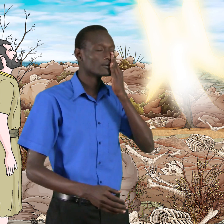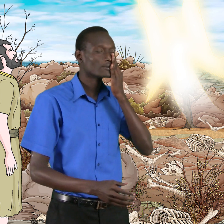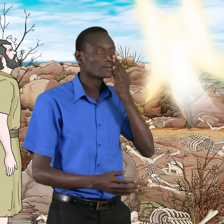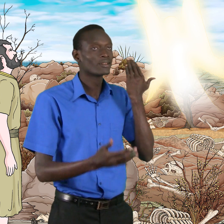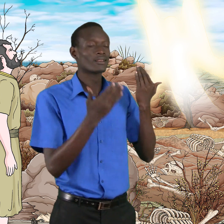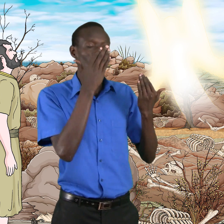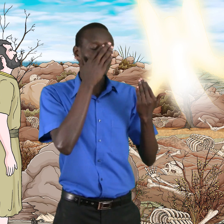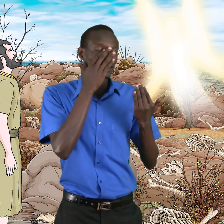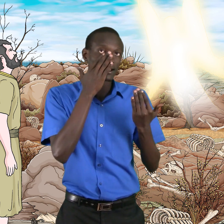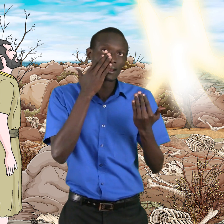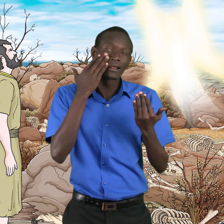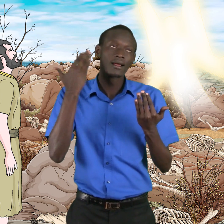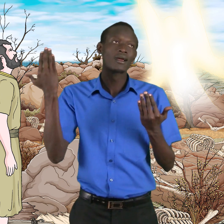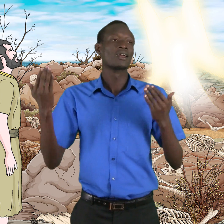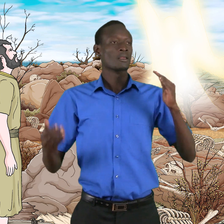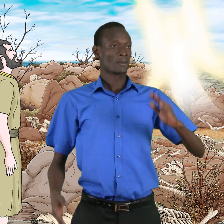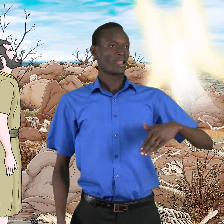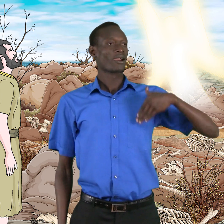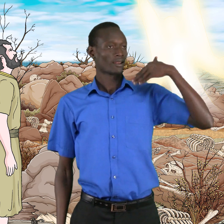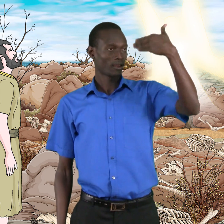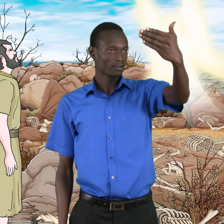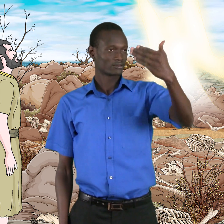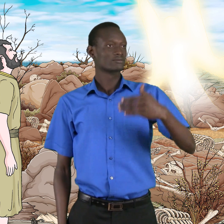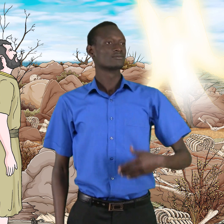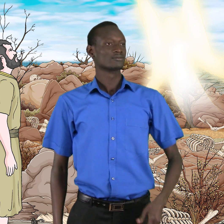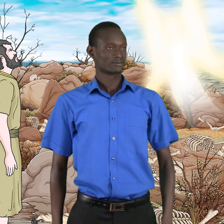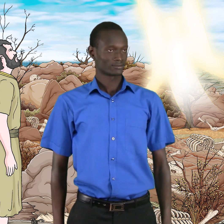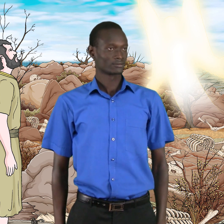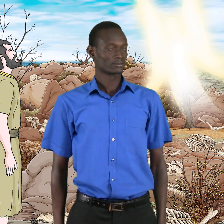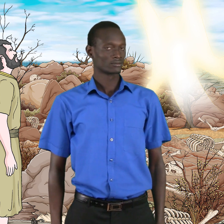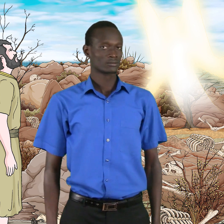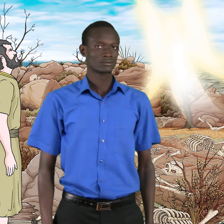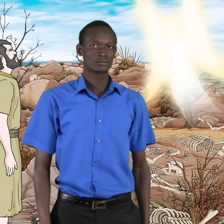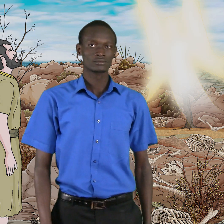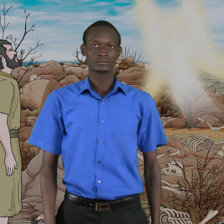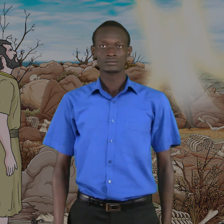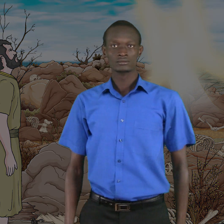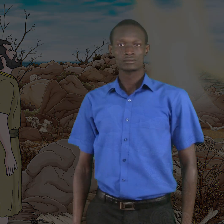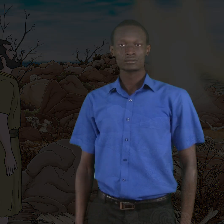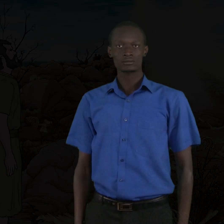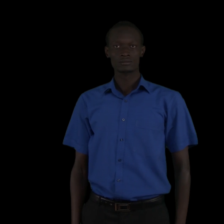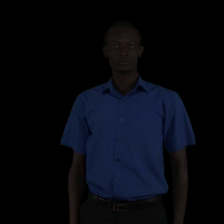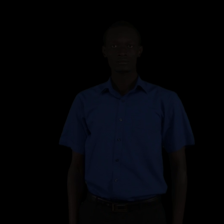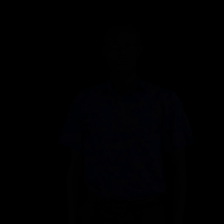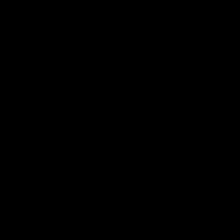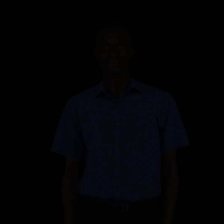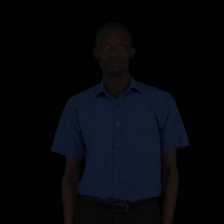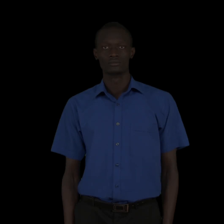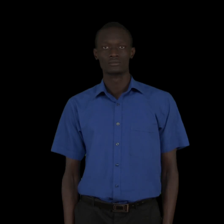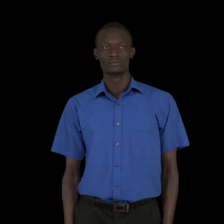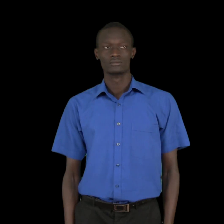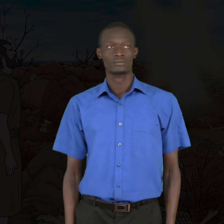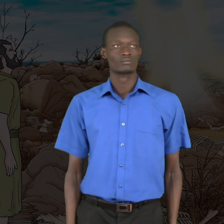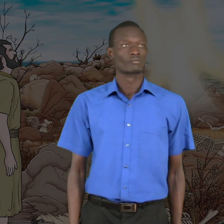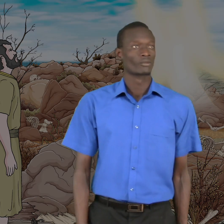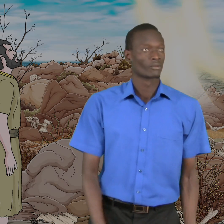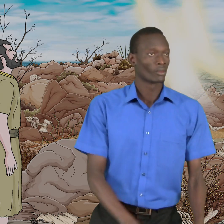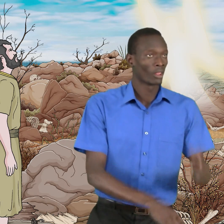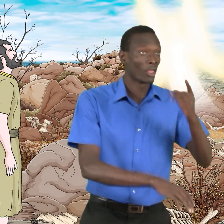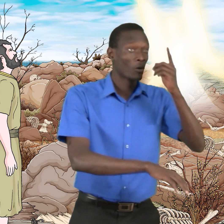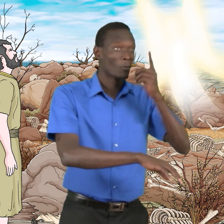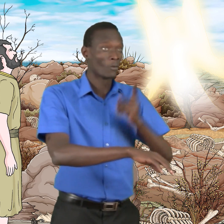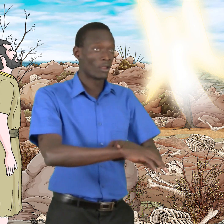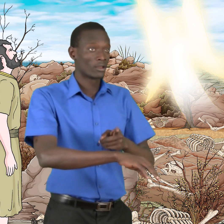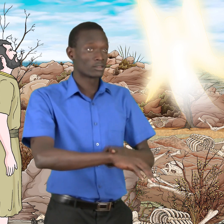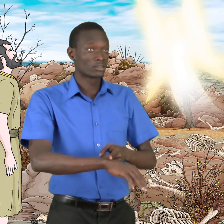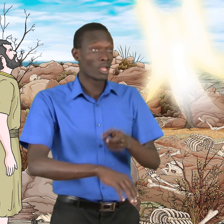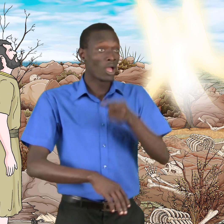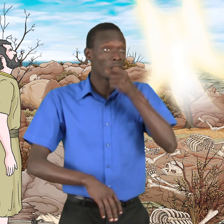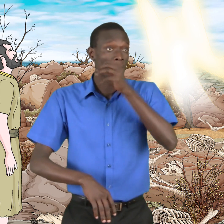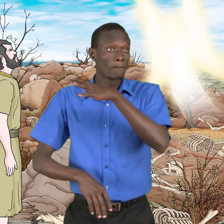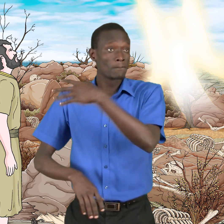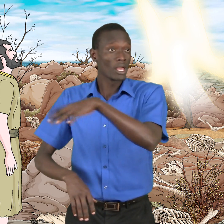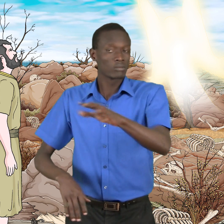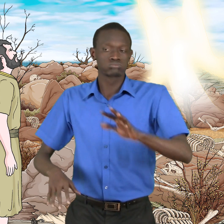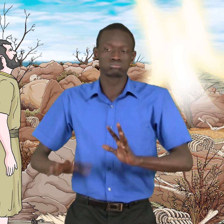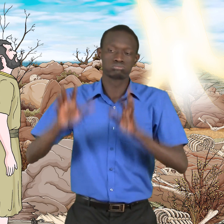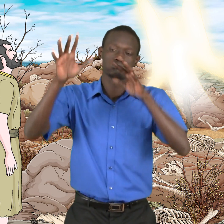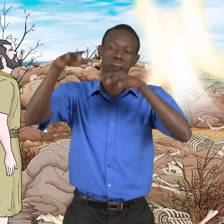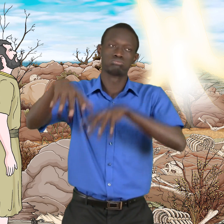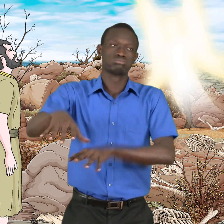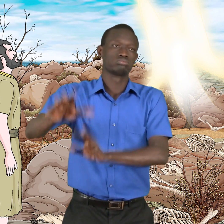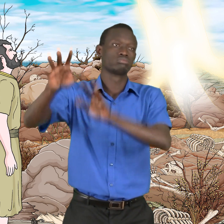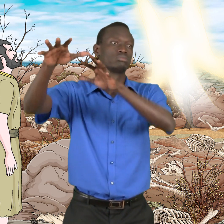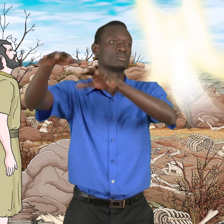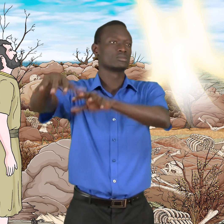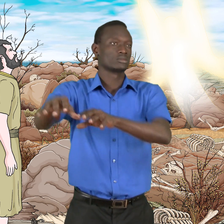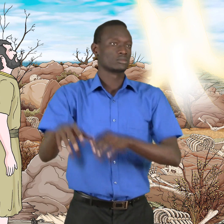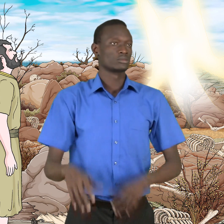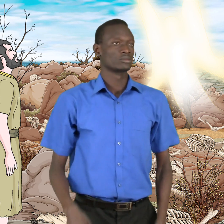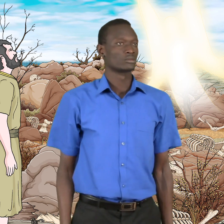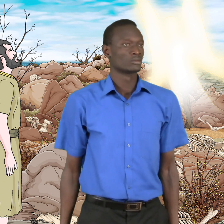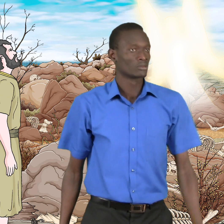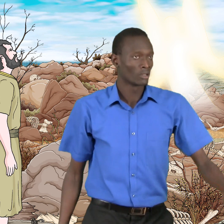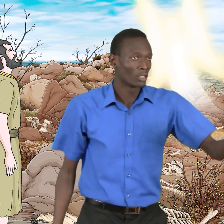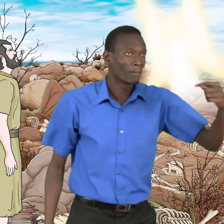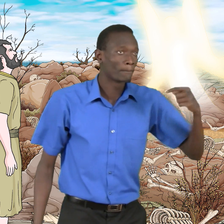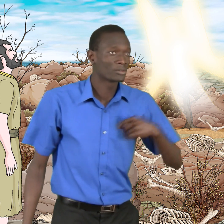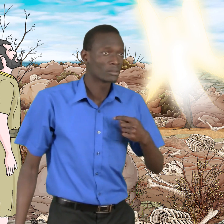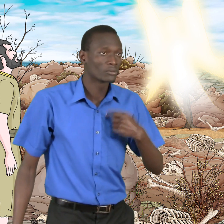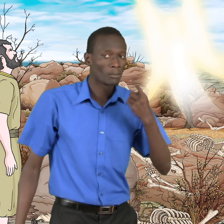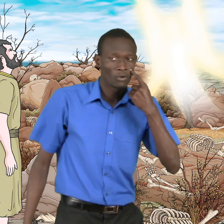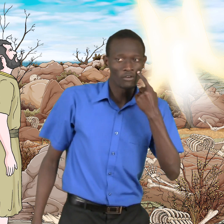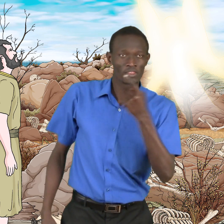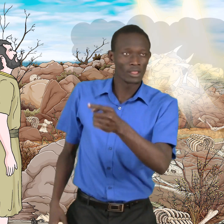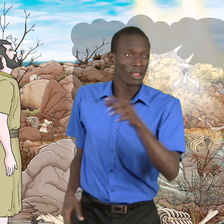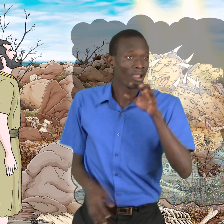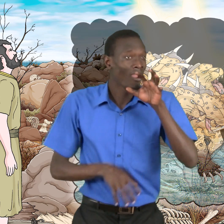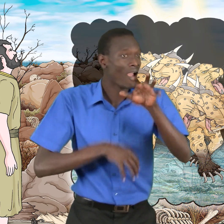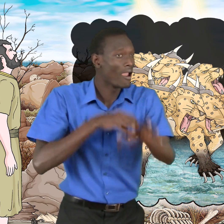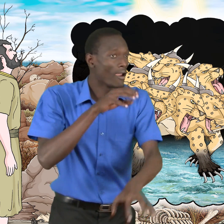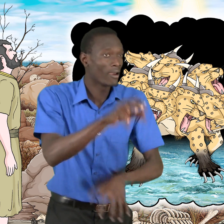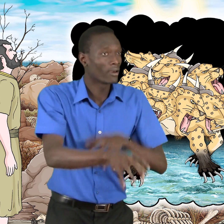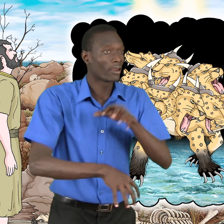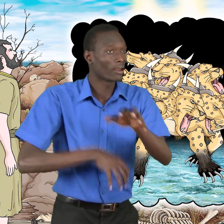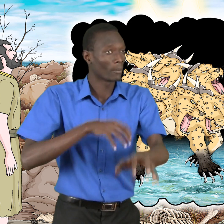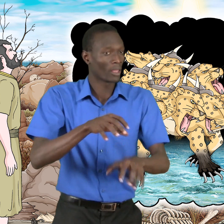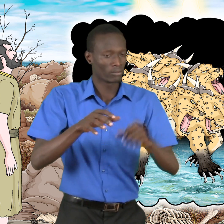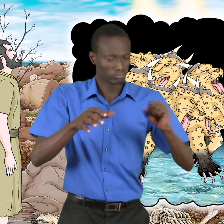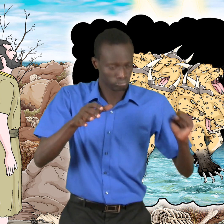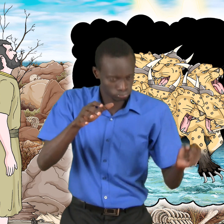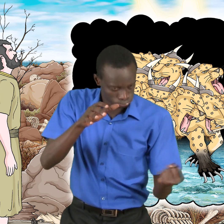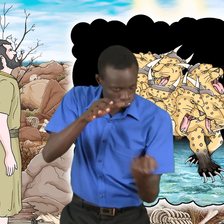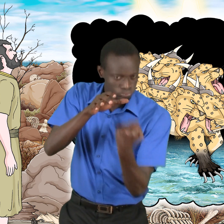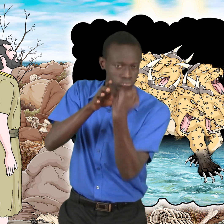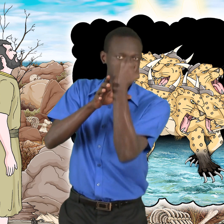There were ten royal crowns on its horns and blasphemous names on its heads.